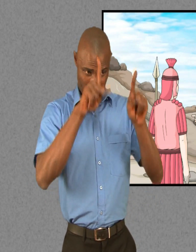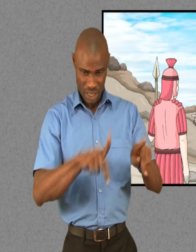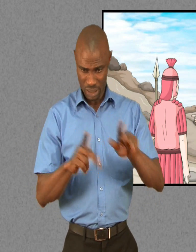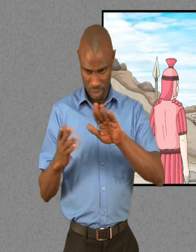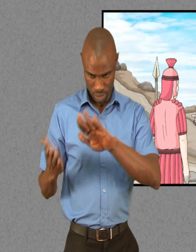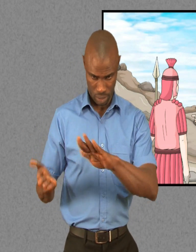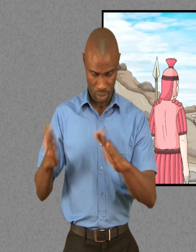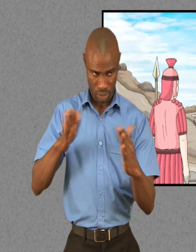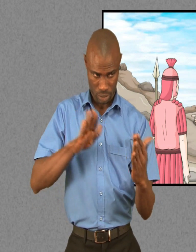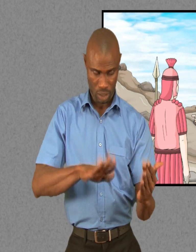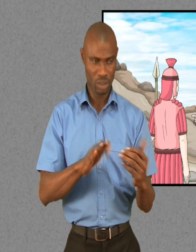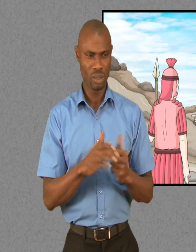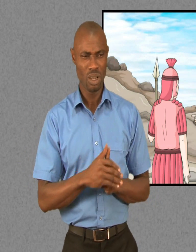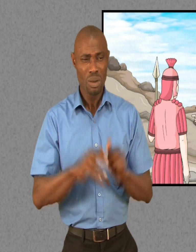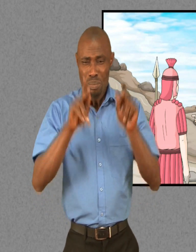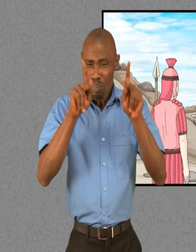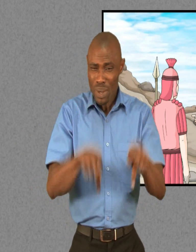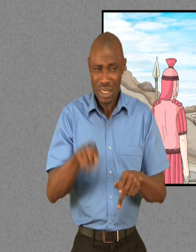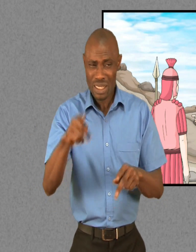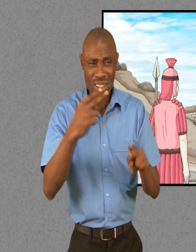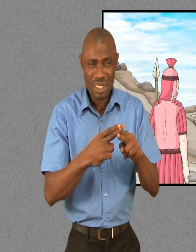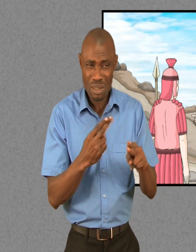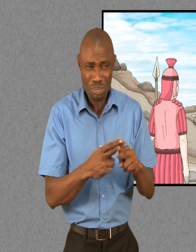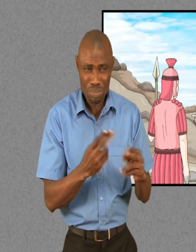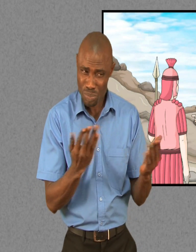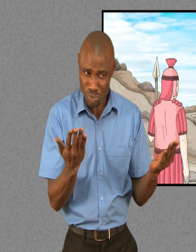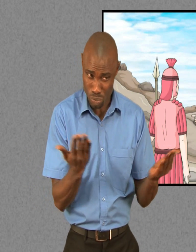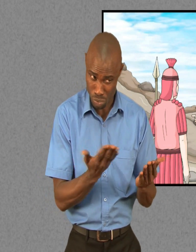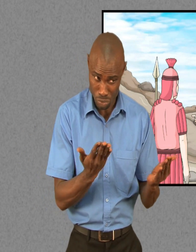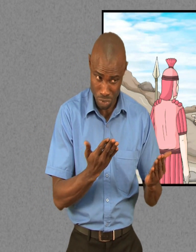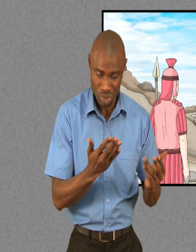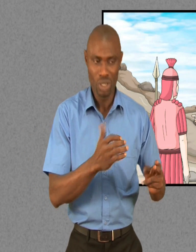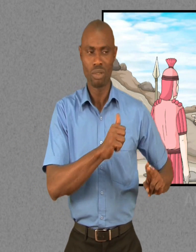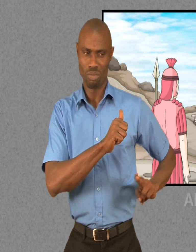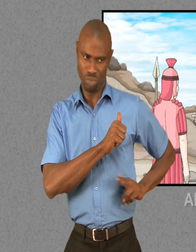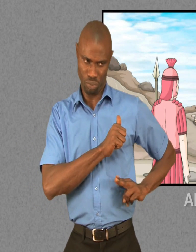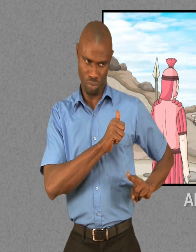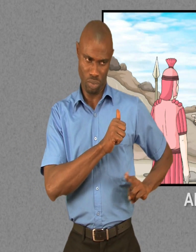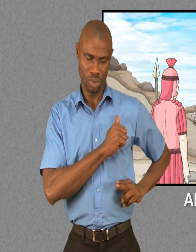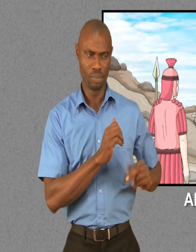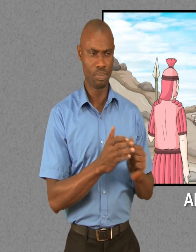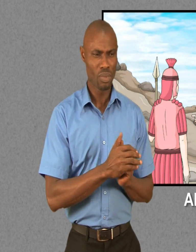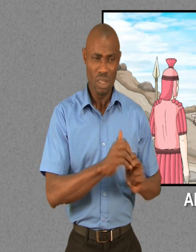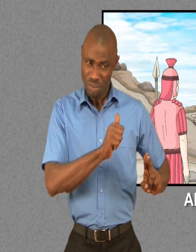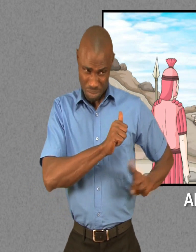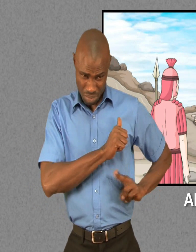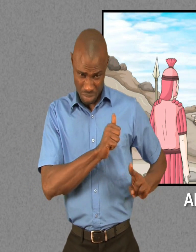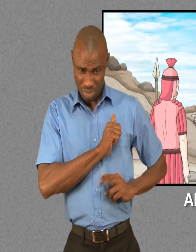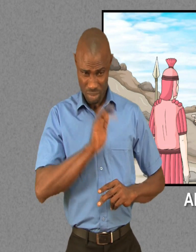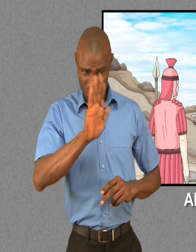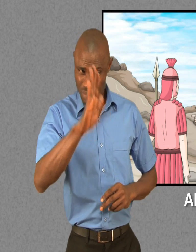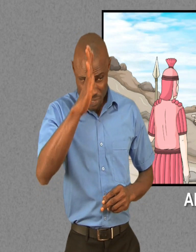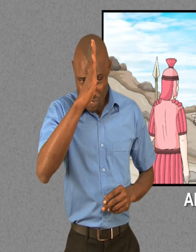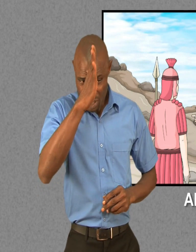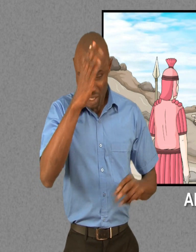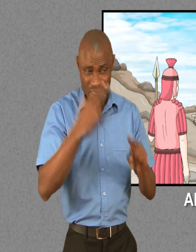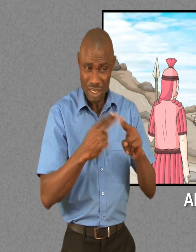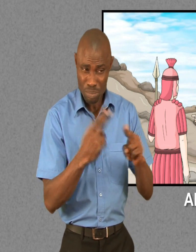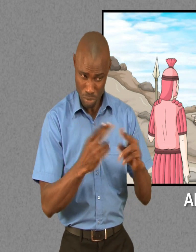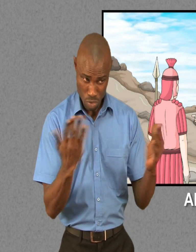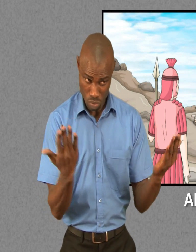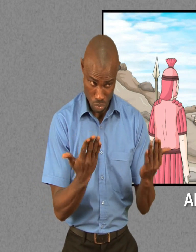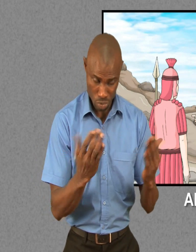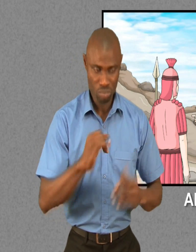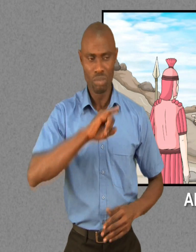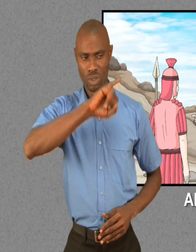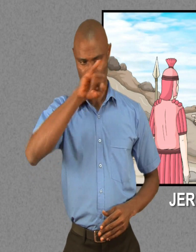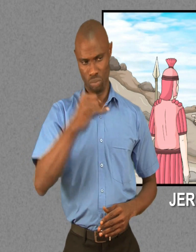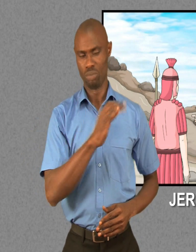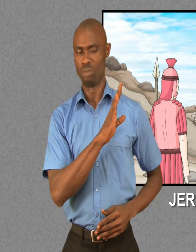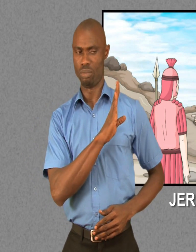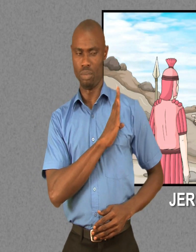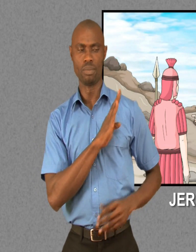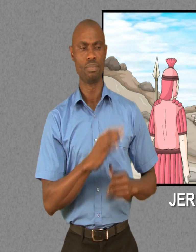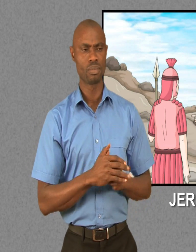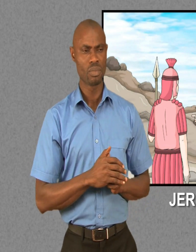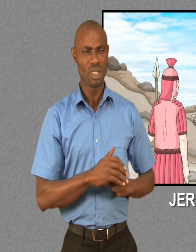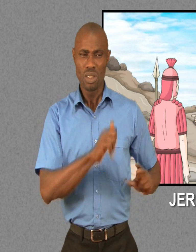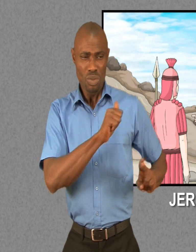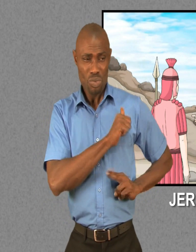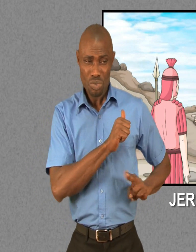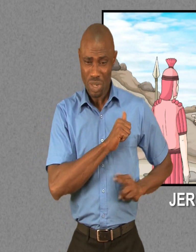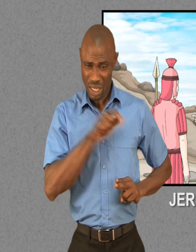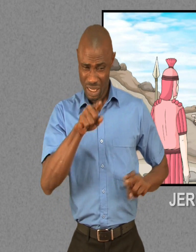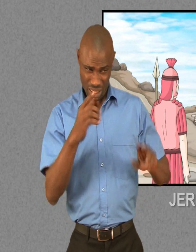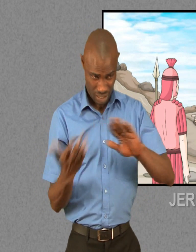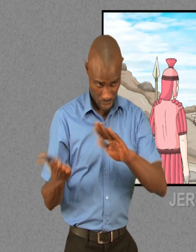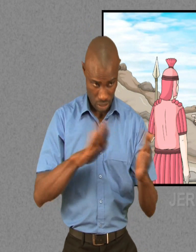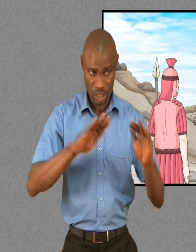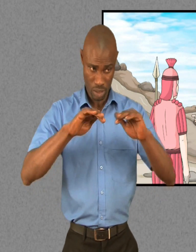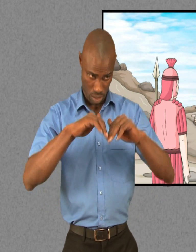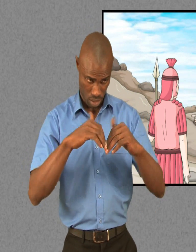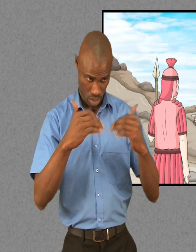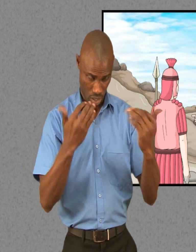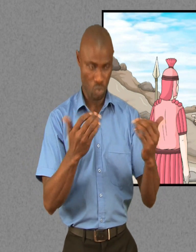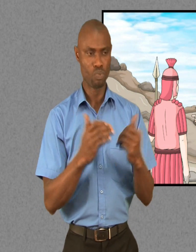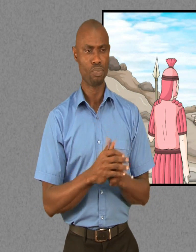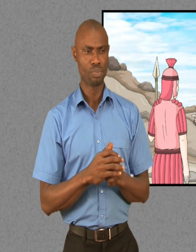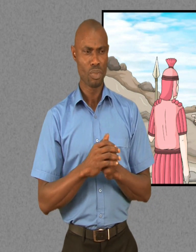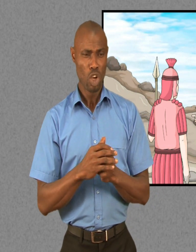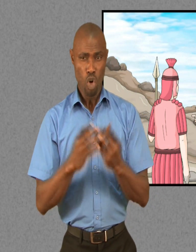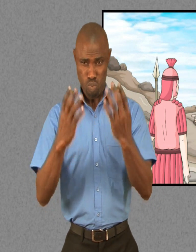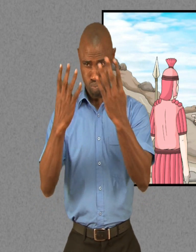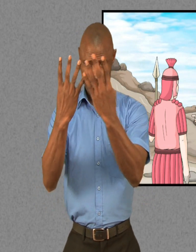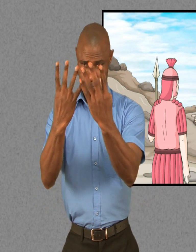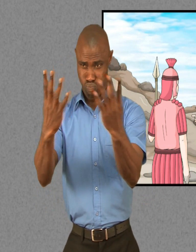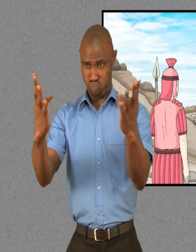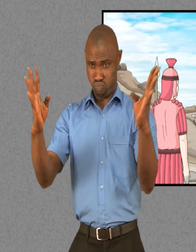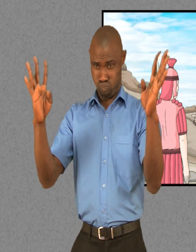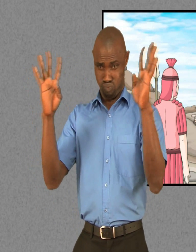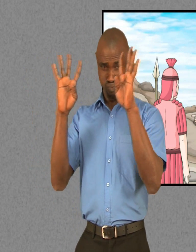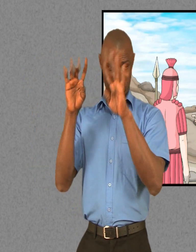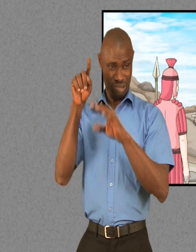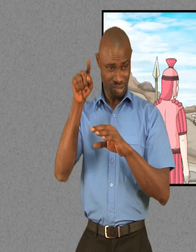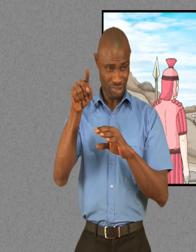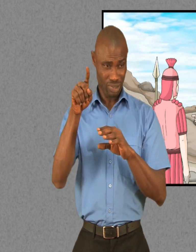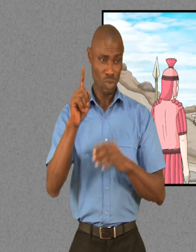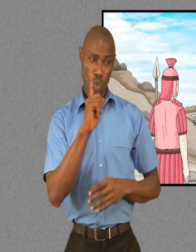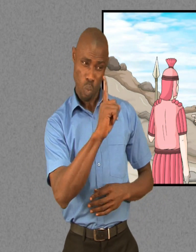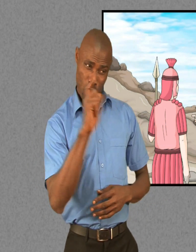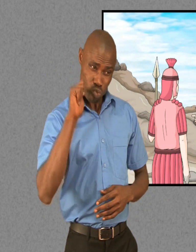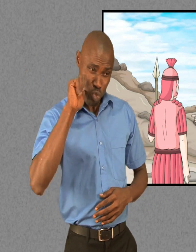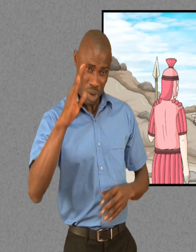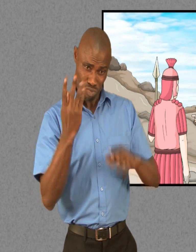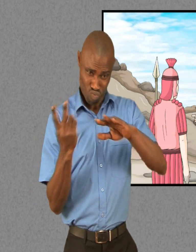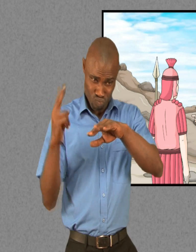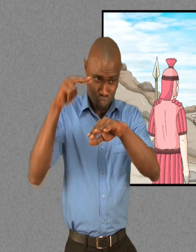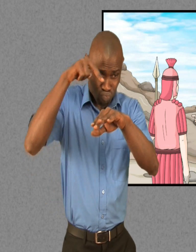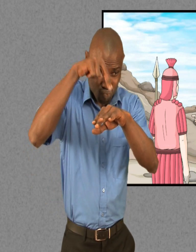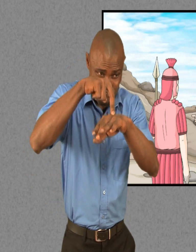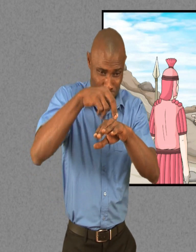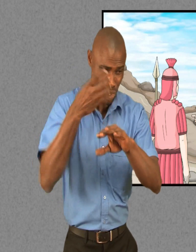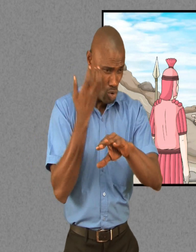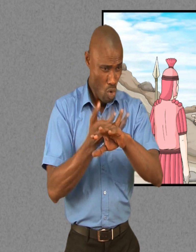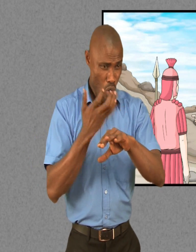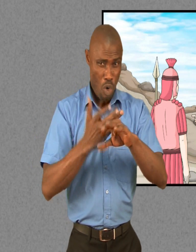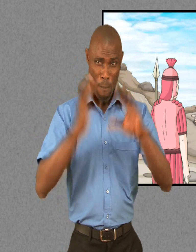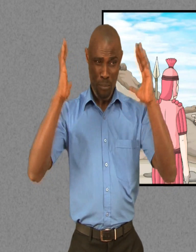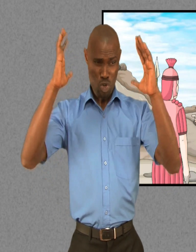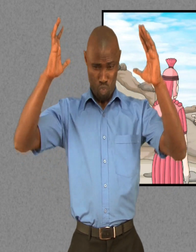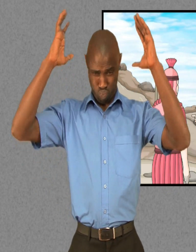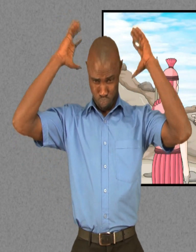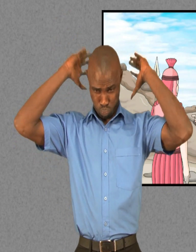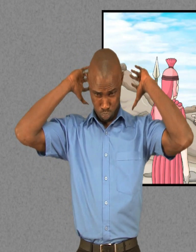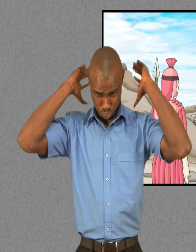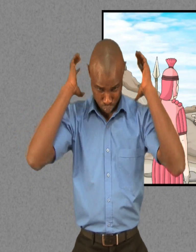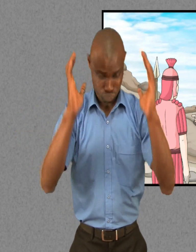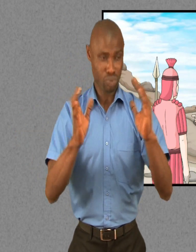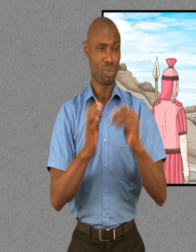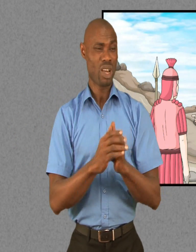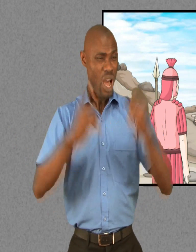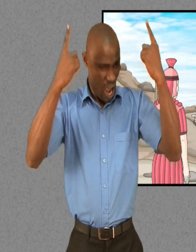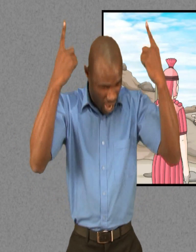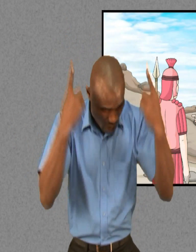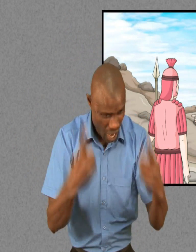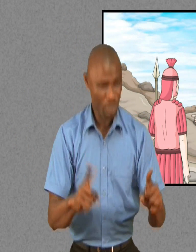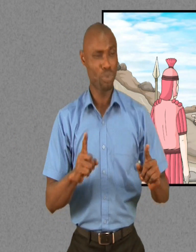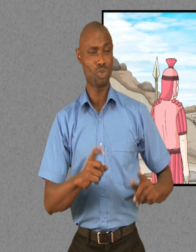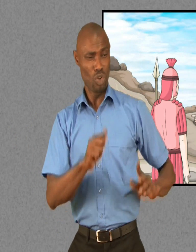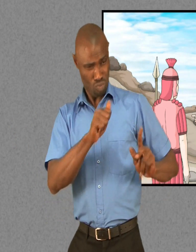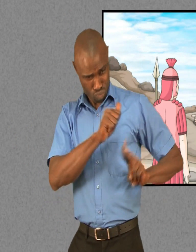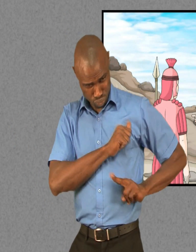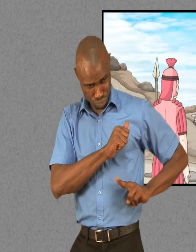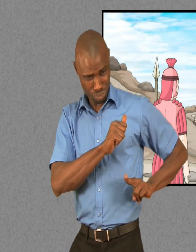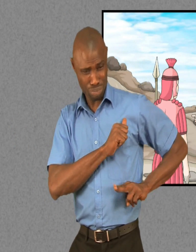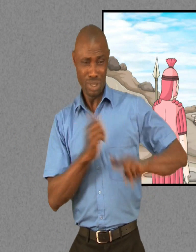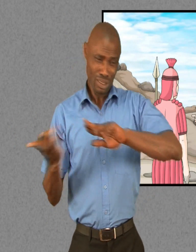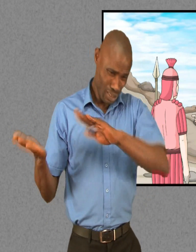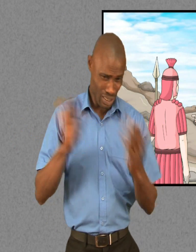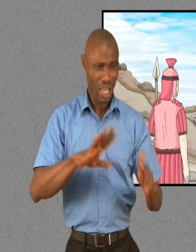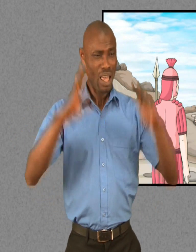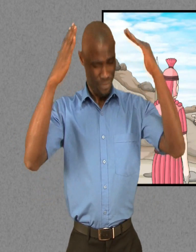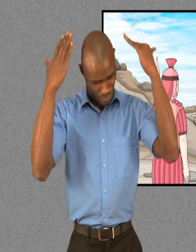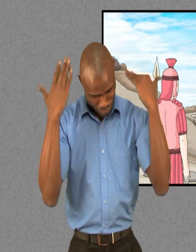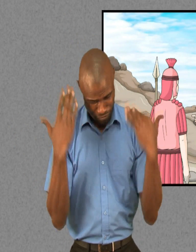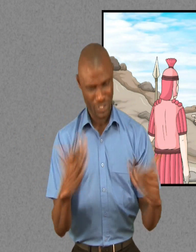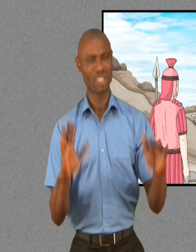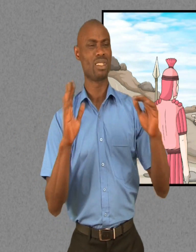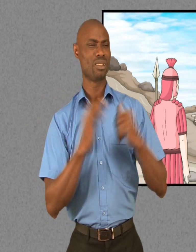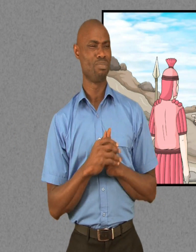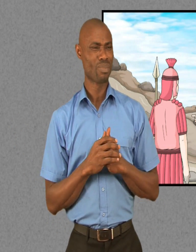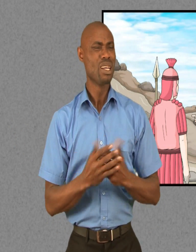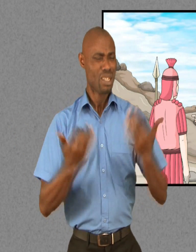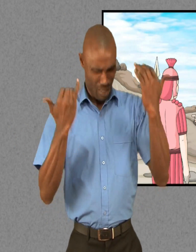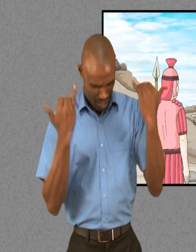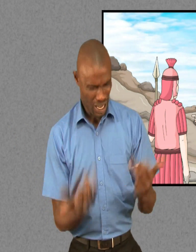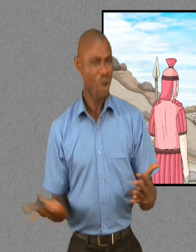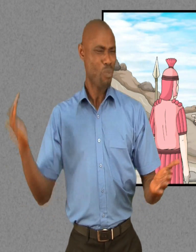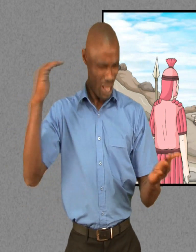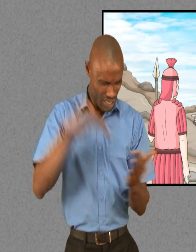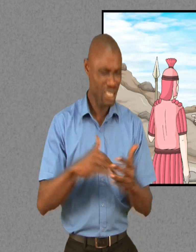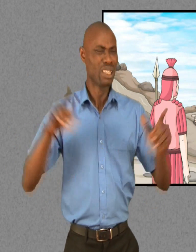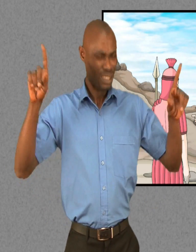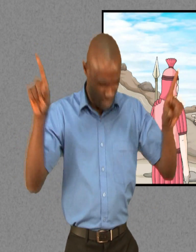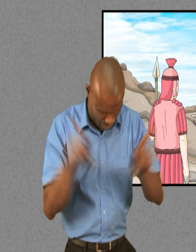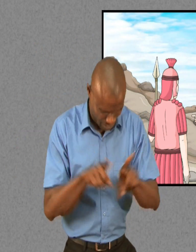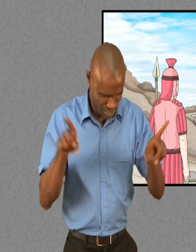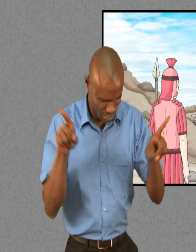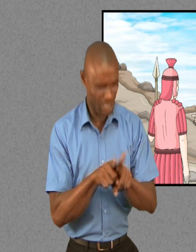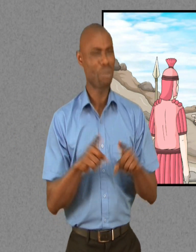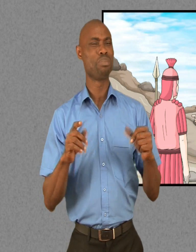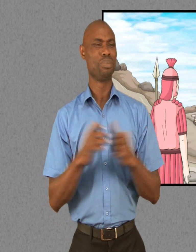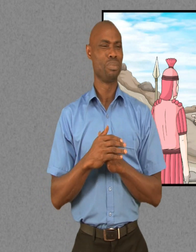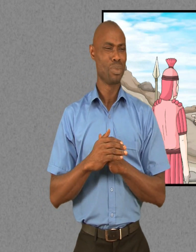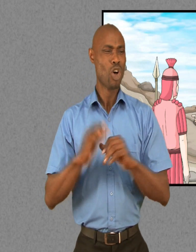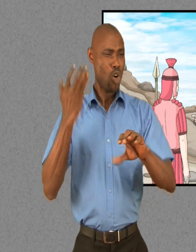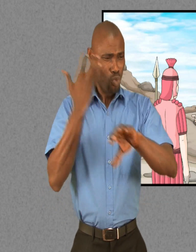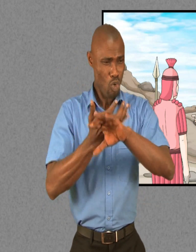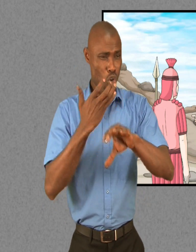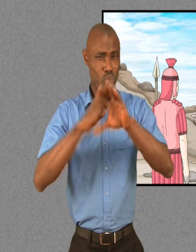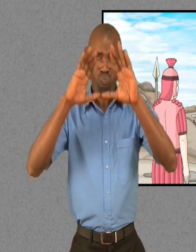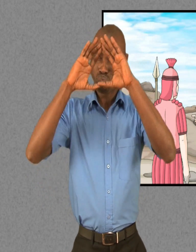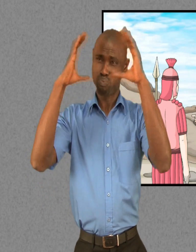Was it not a woman who dropped an upper millstone on him from the wall, so that he died in Thebez? Why did you get so close to the wall?’